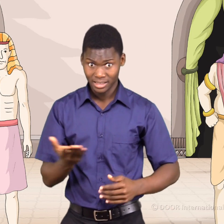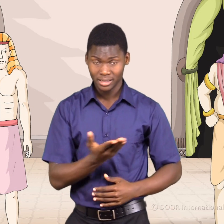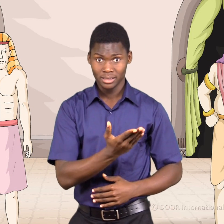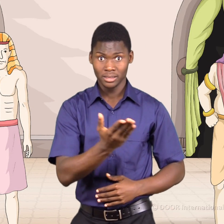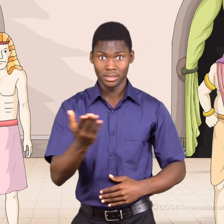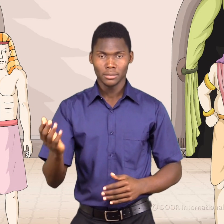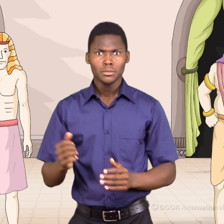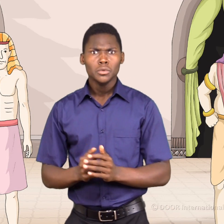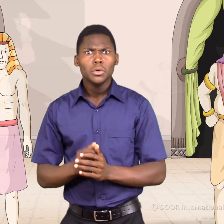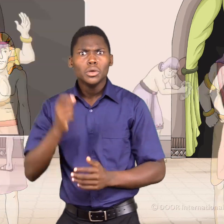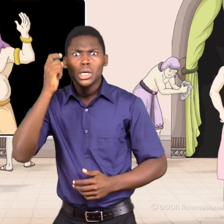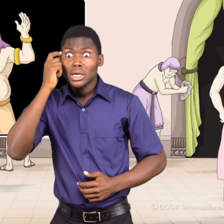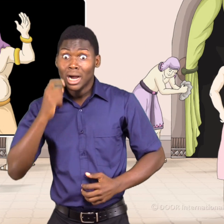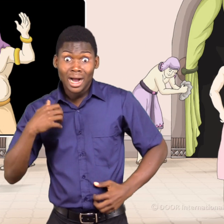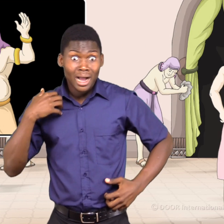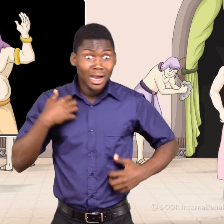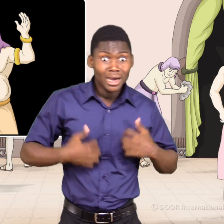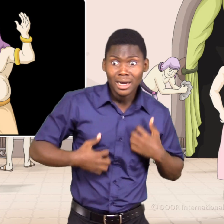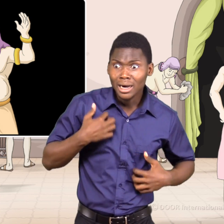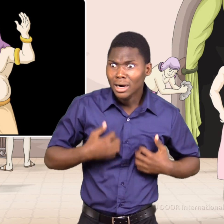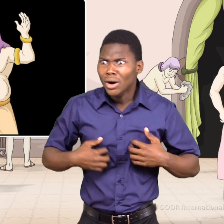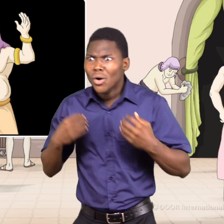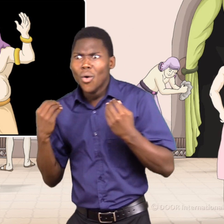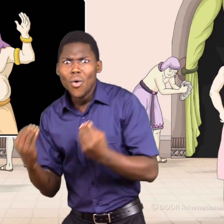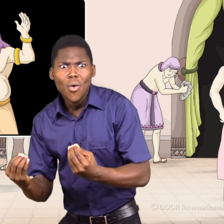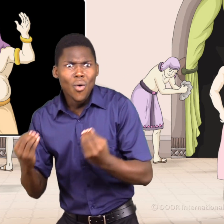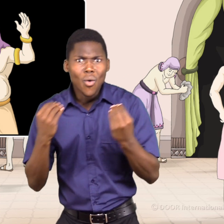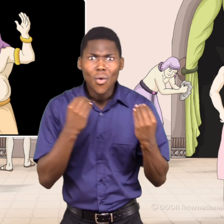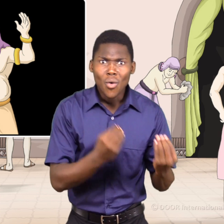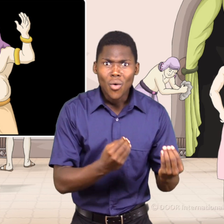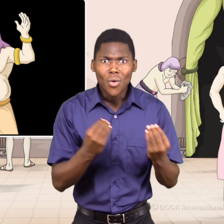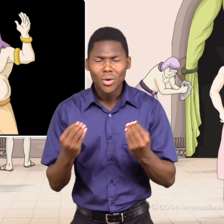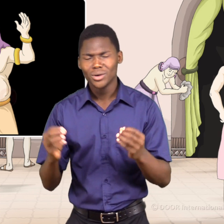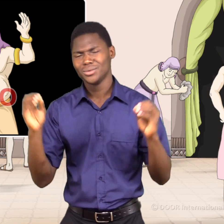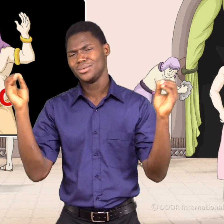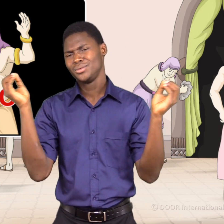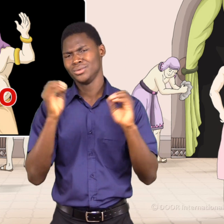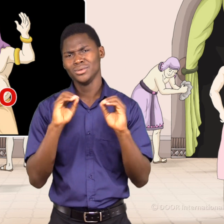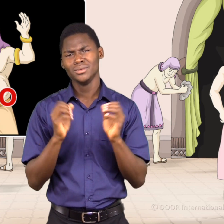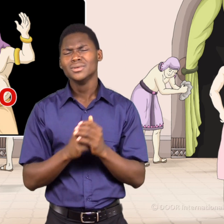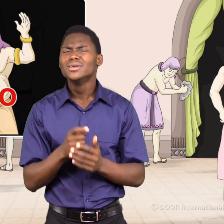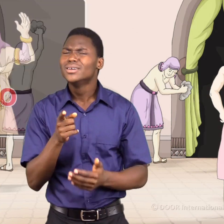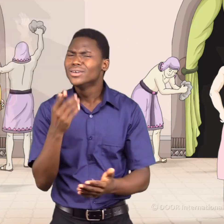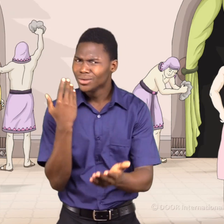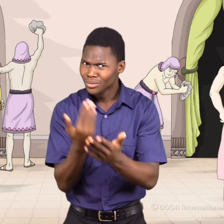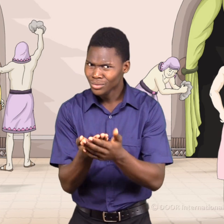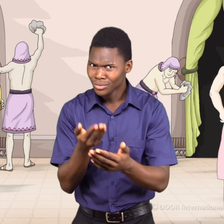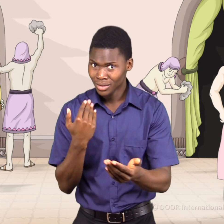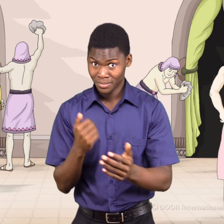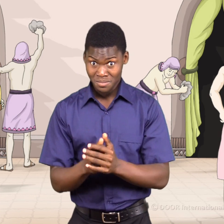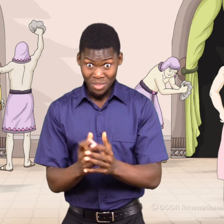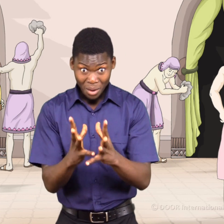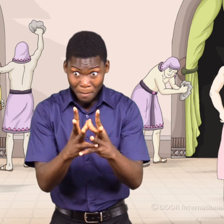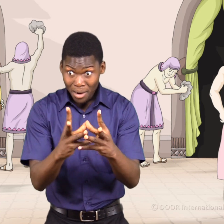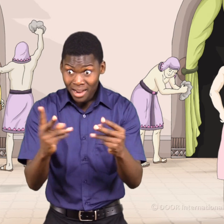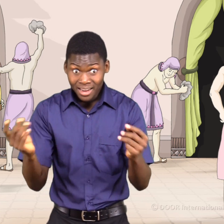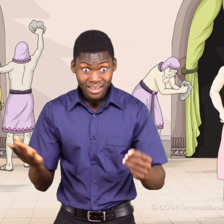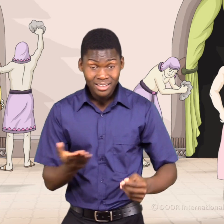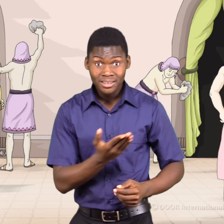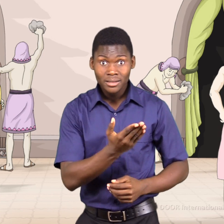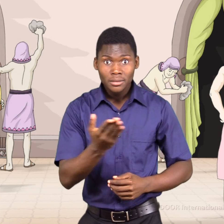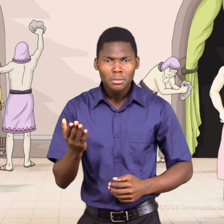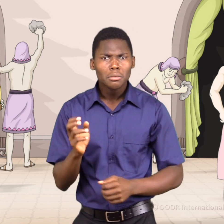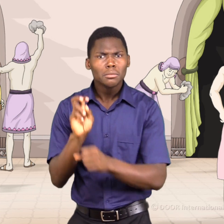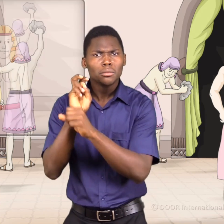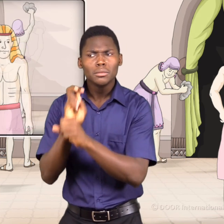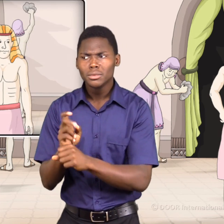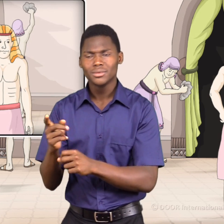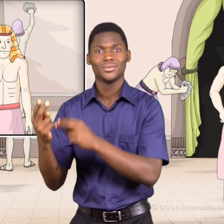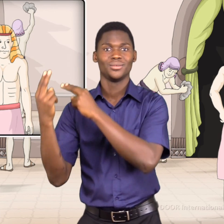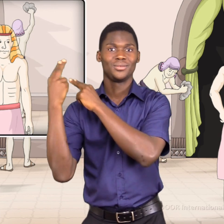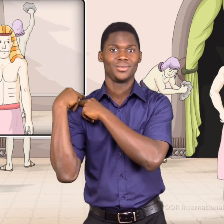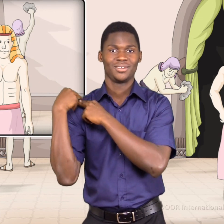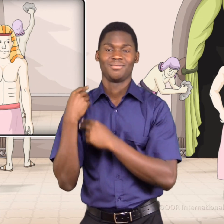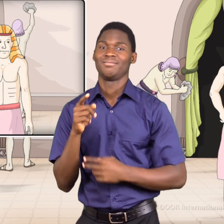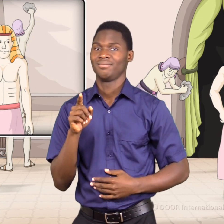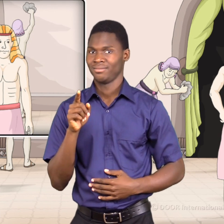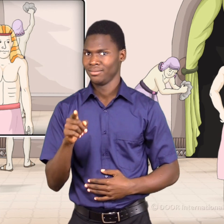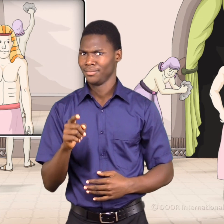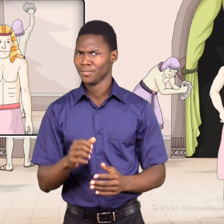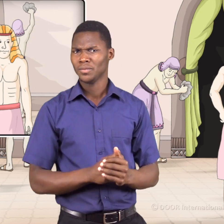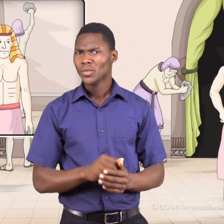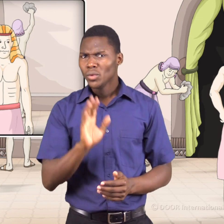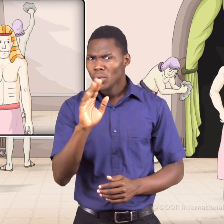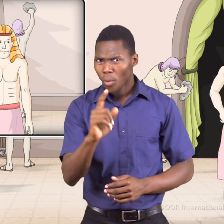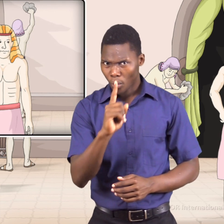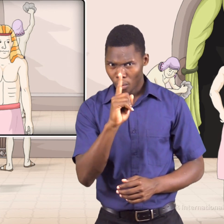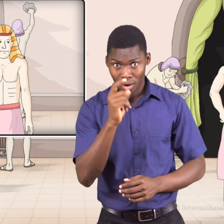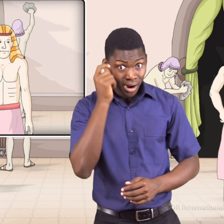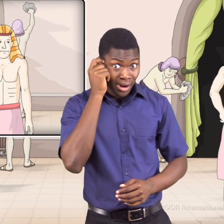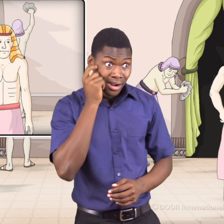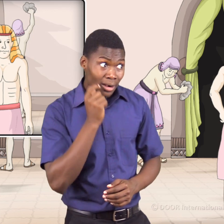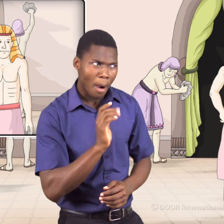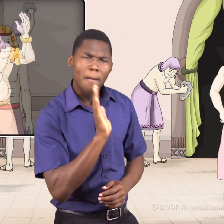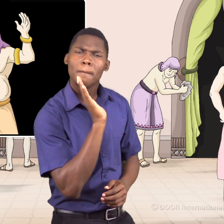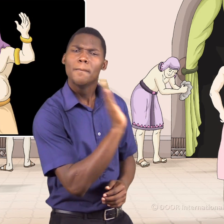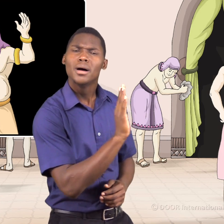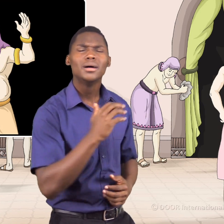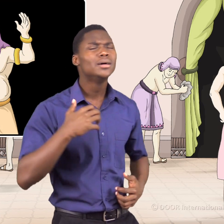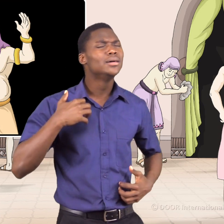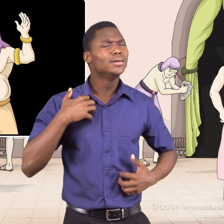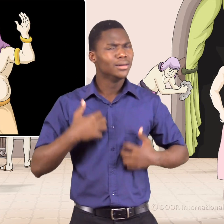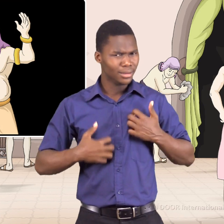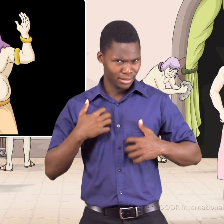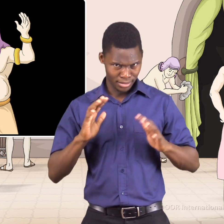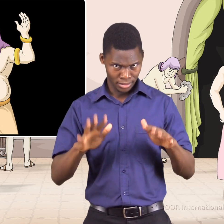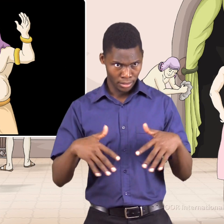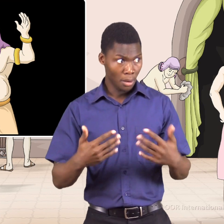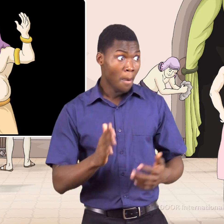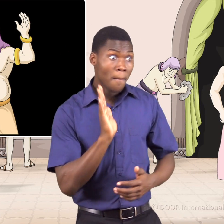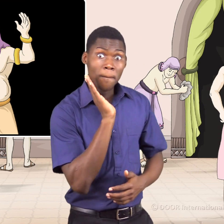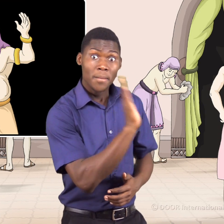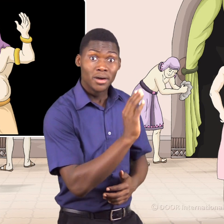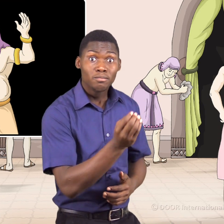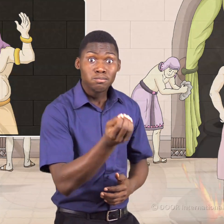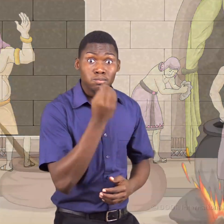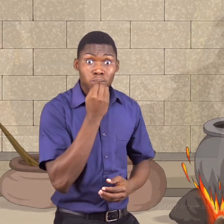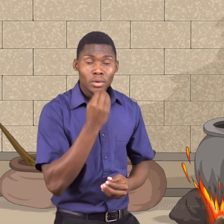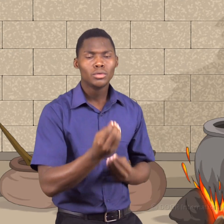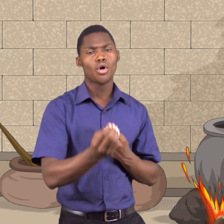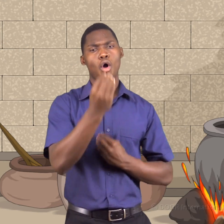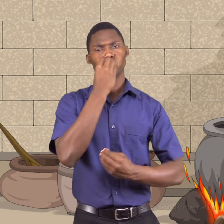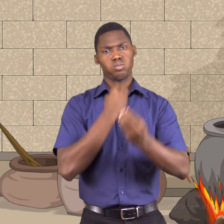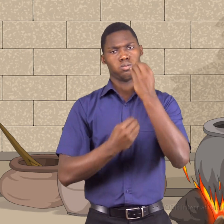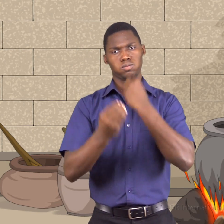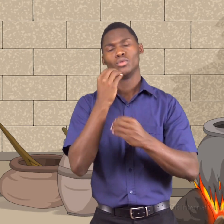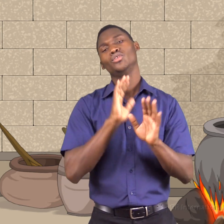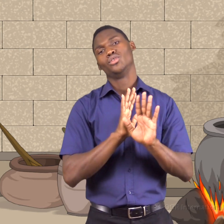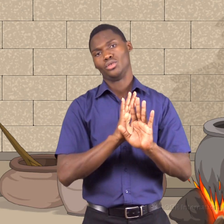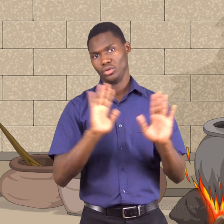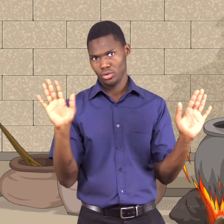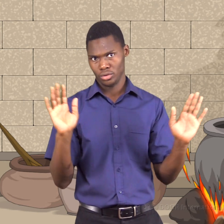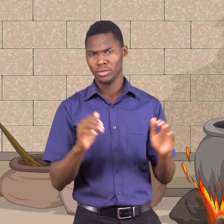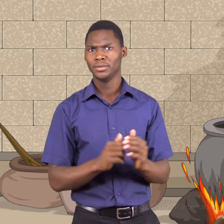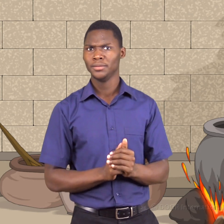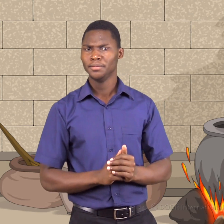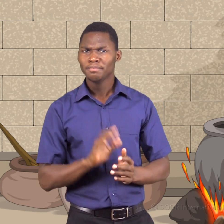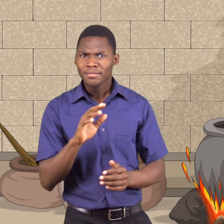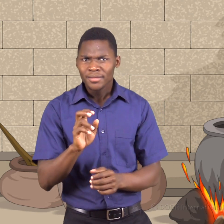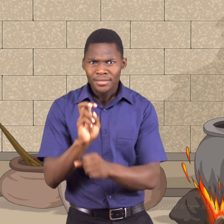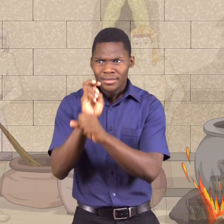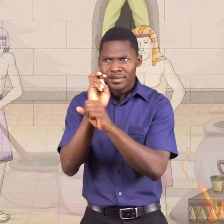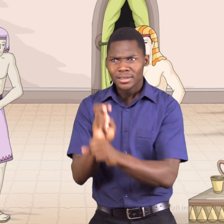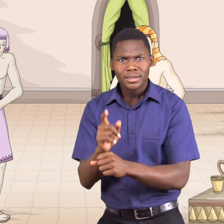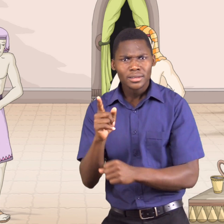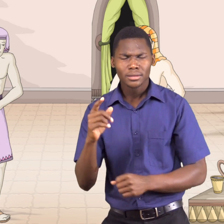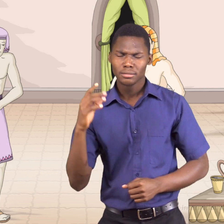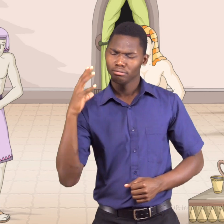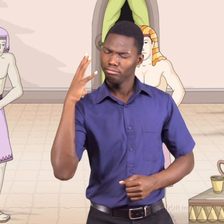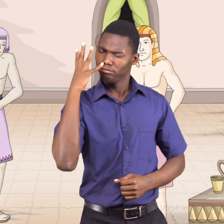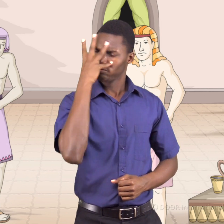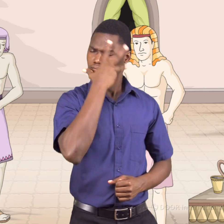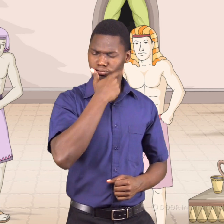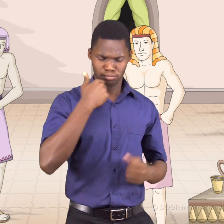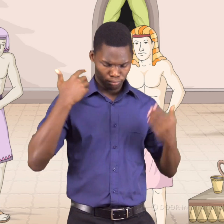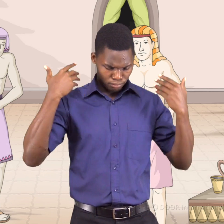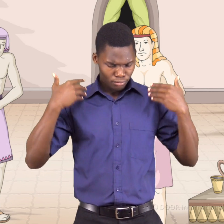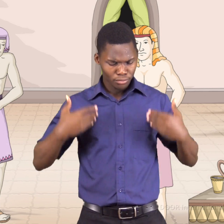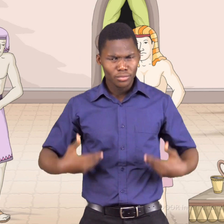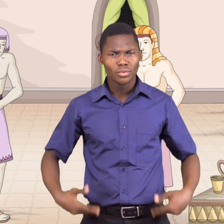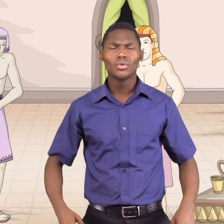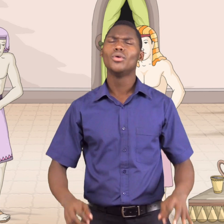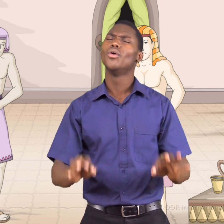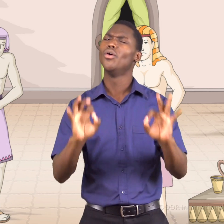he did not concern himself with anything except the food he ate.